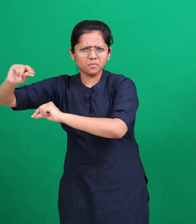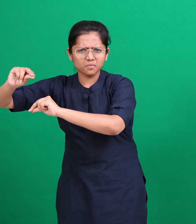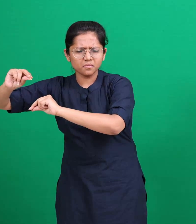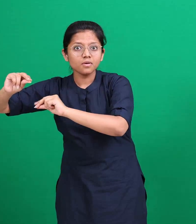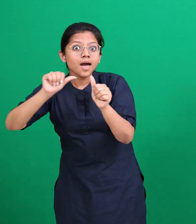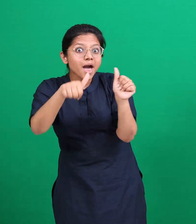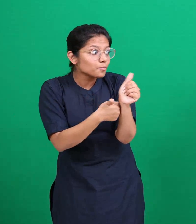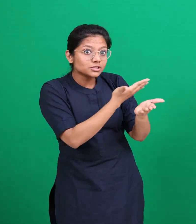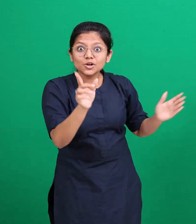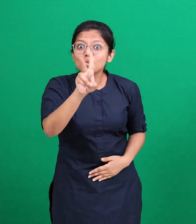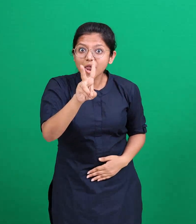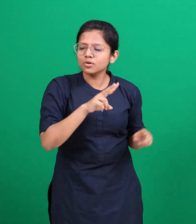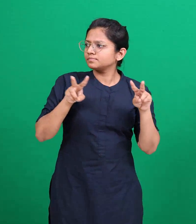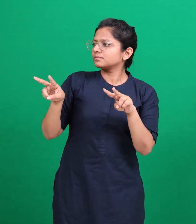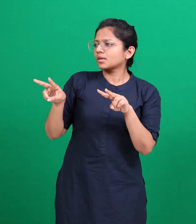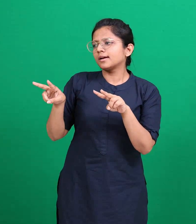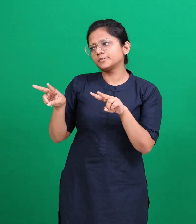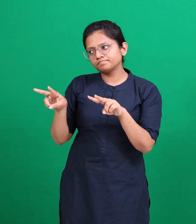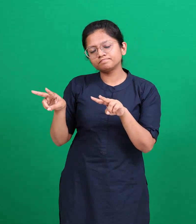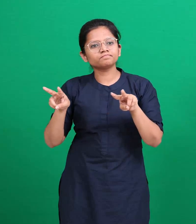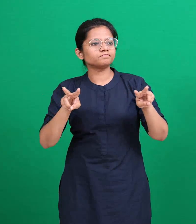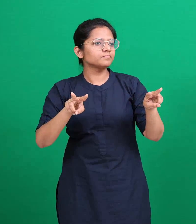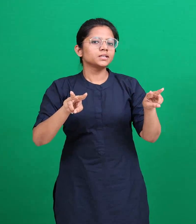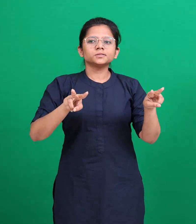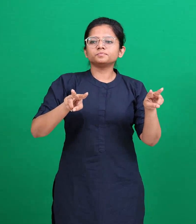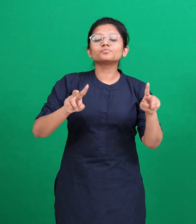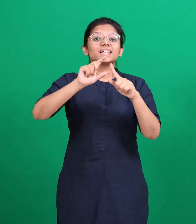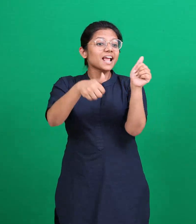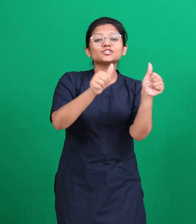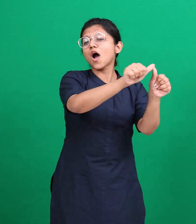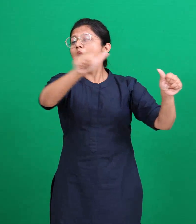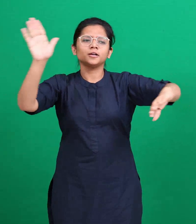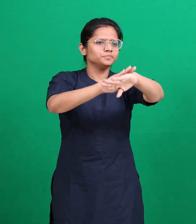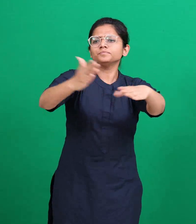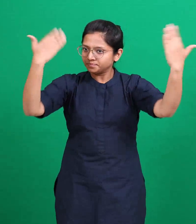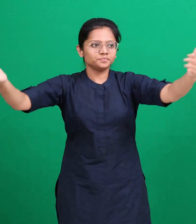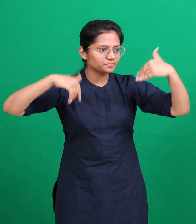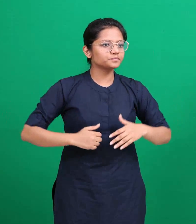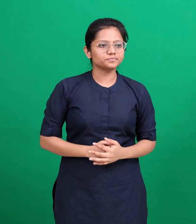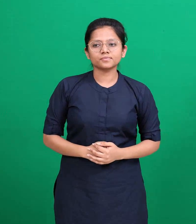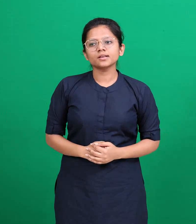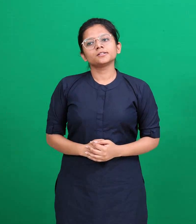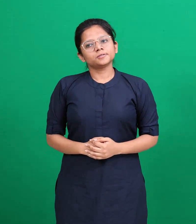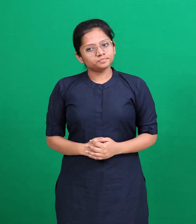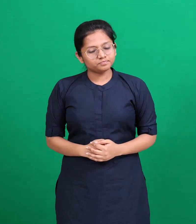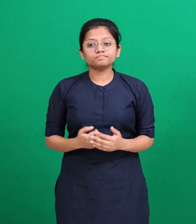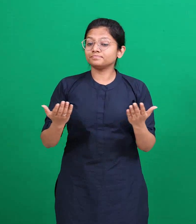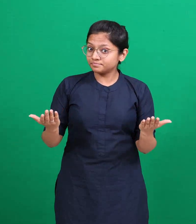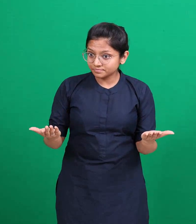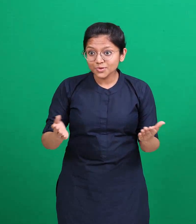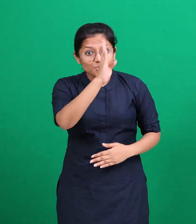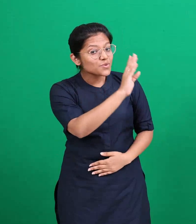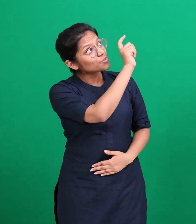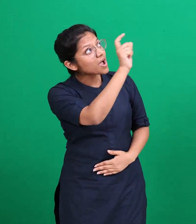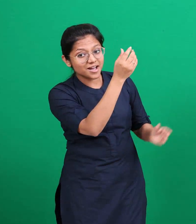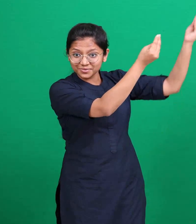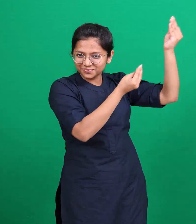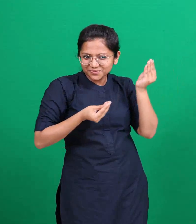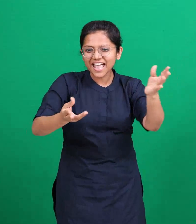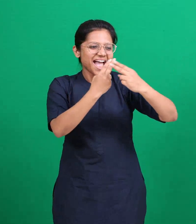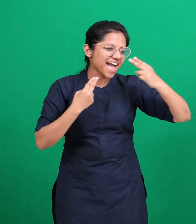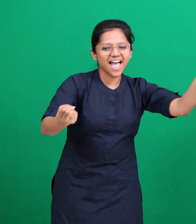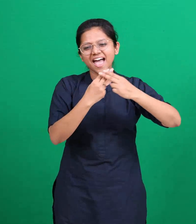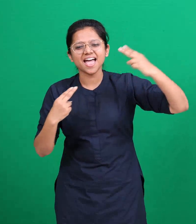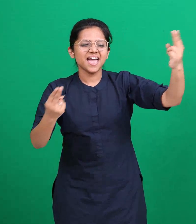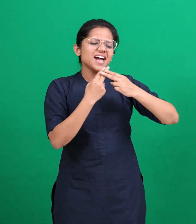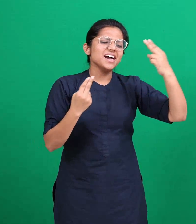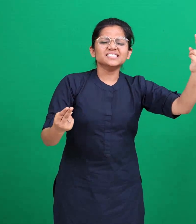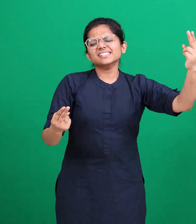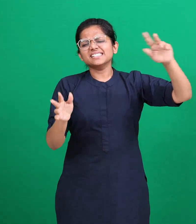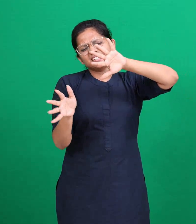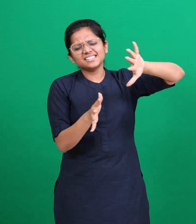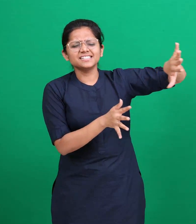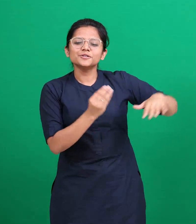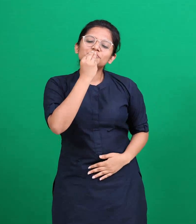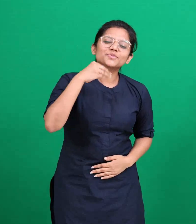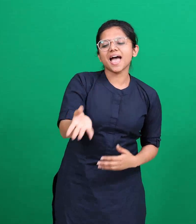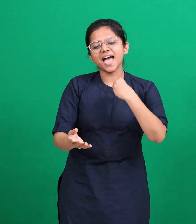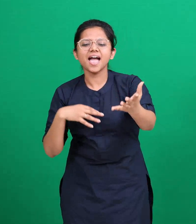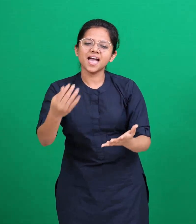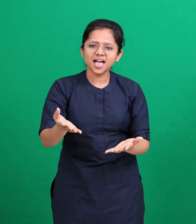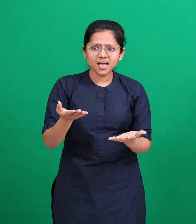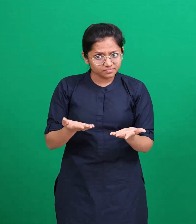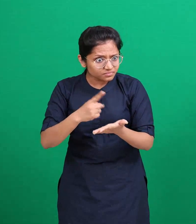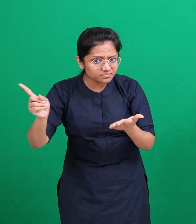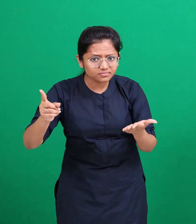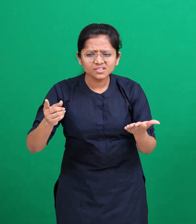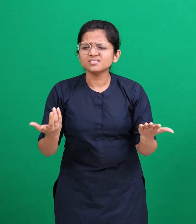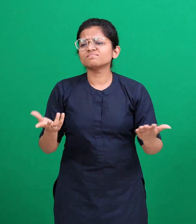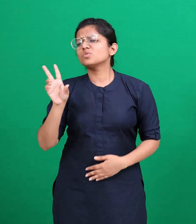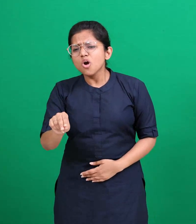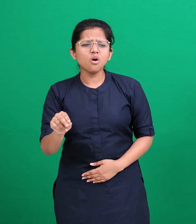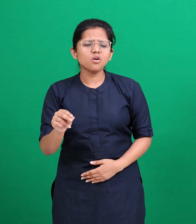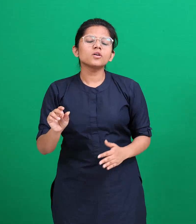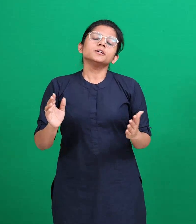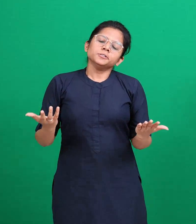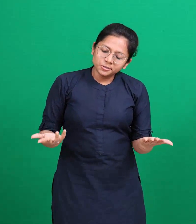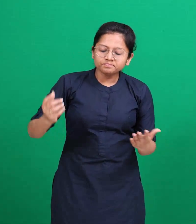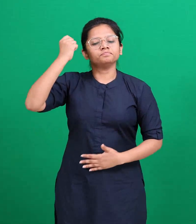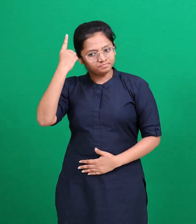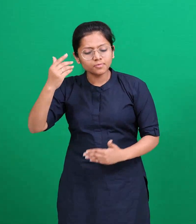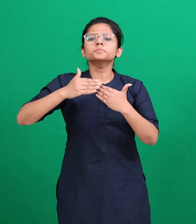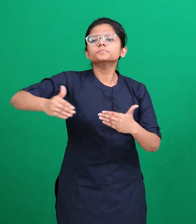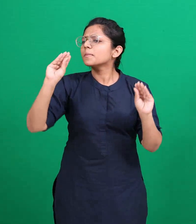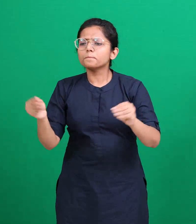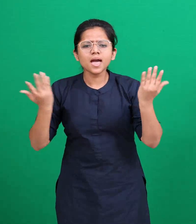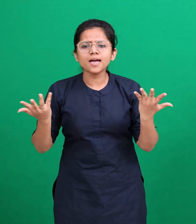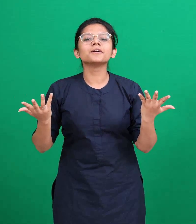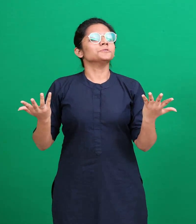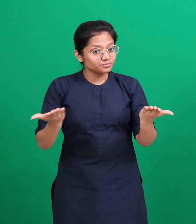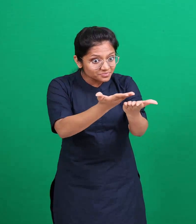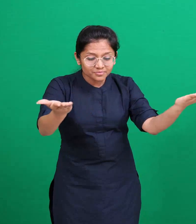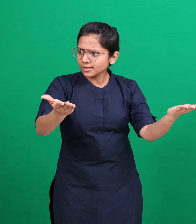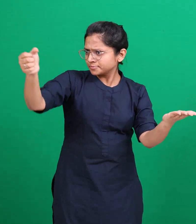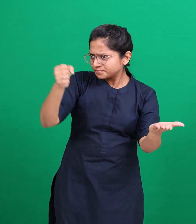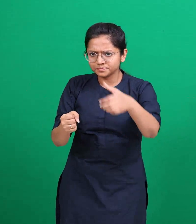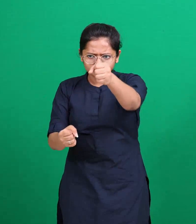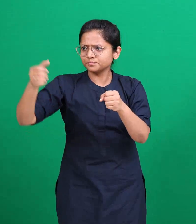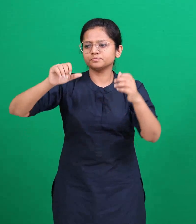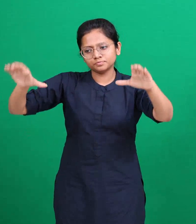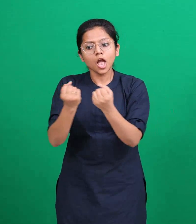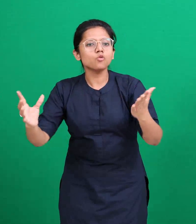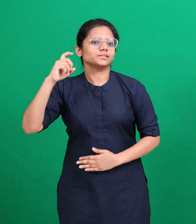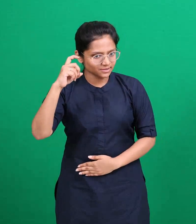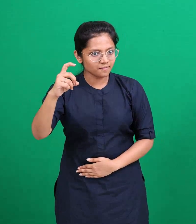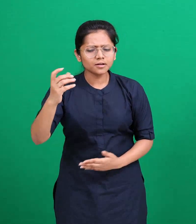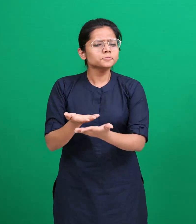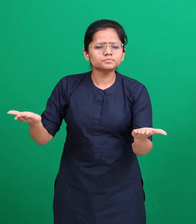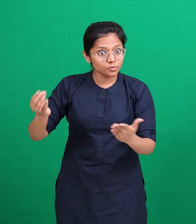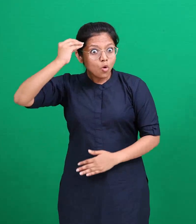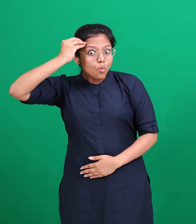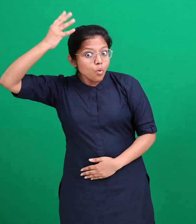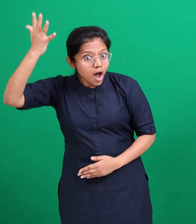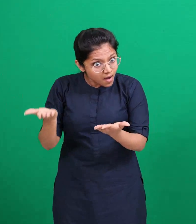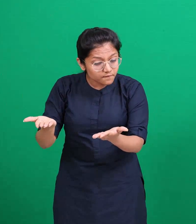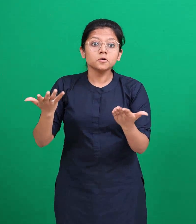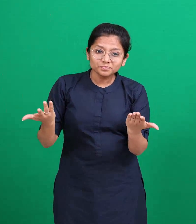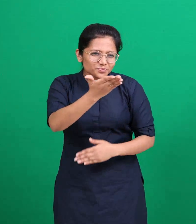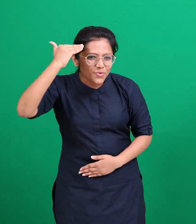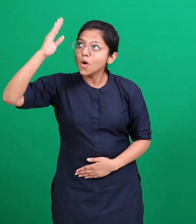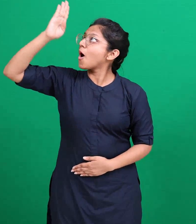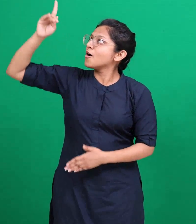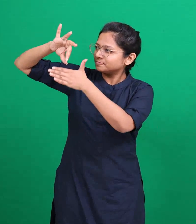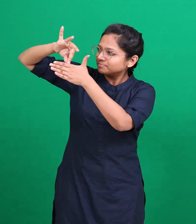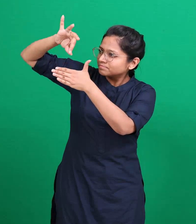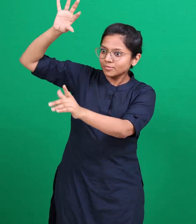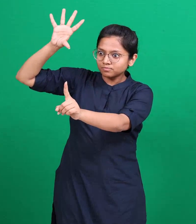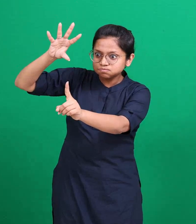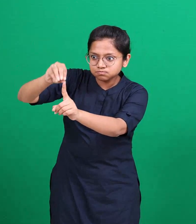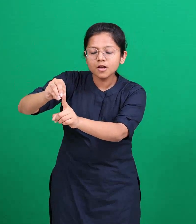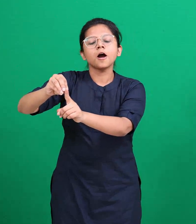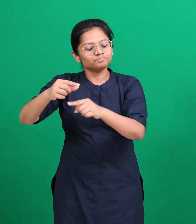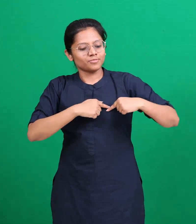So the Twelve summoned all the disciples and said, "It is unacceptable for us to neglect the word of God in order to wait on tables.